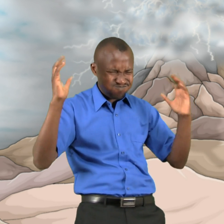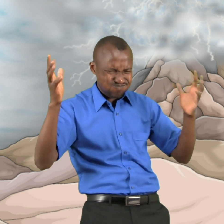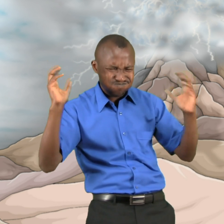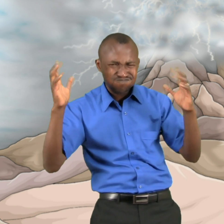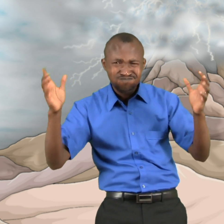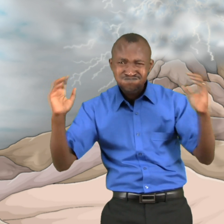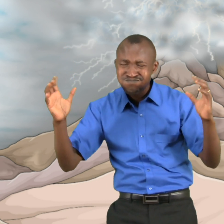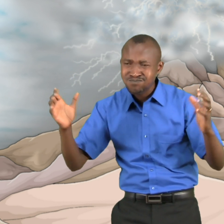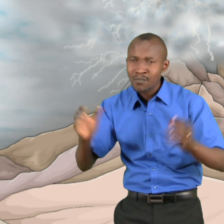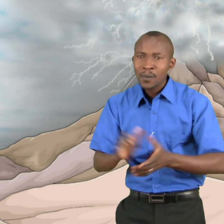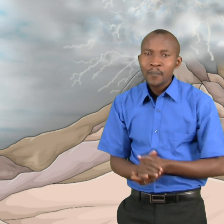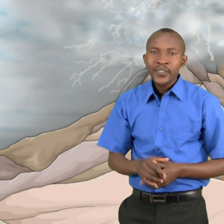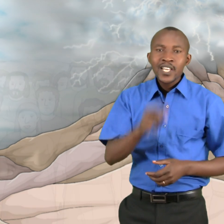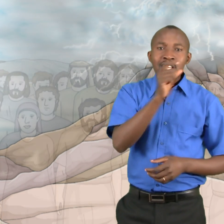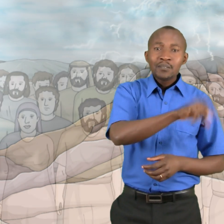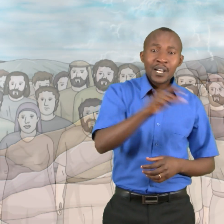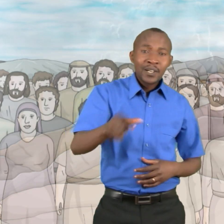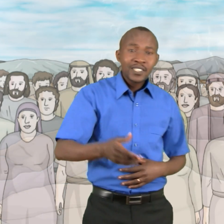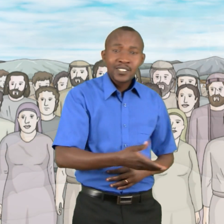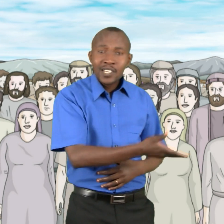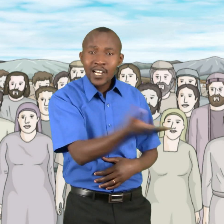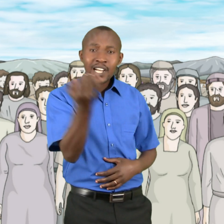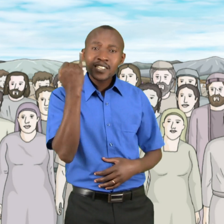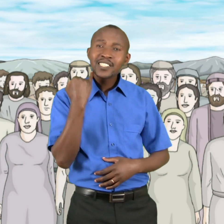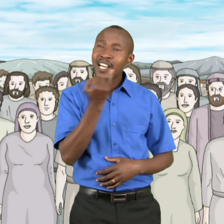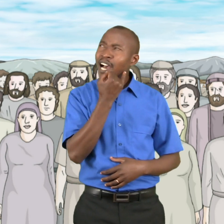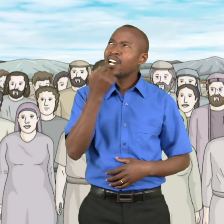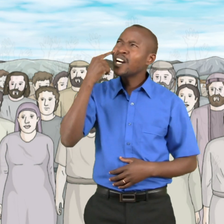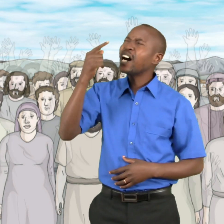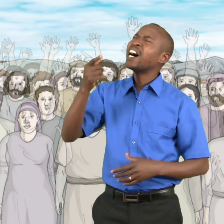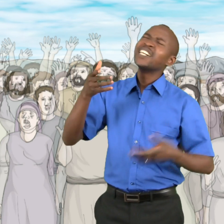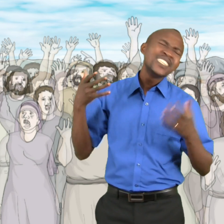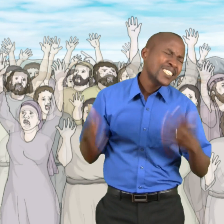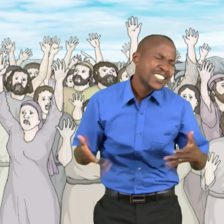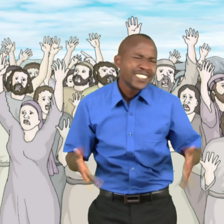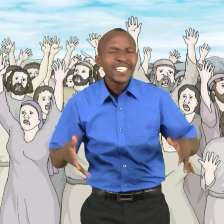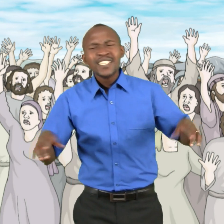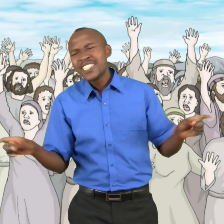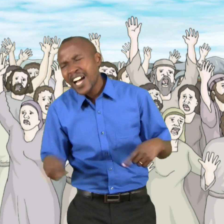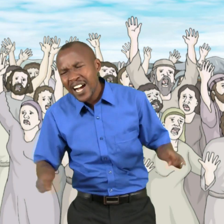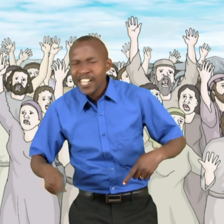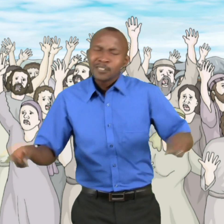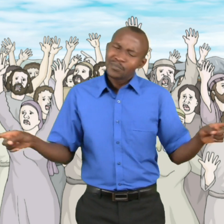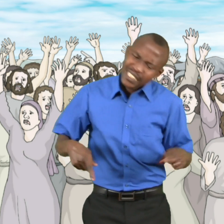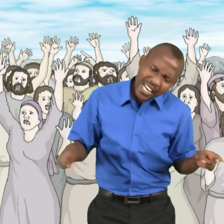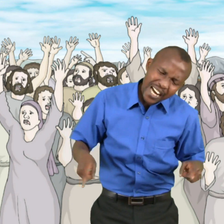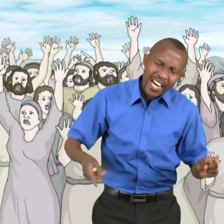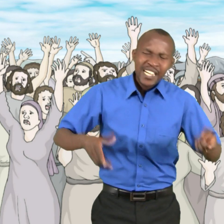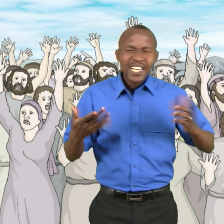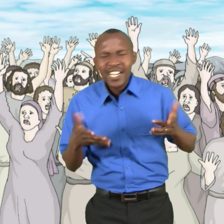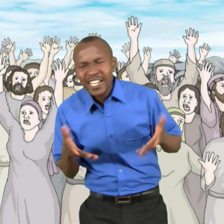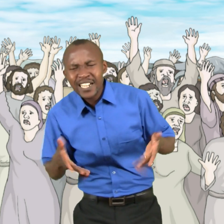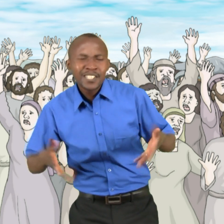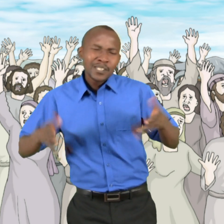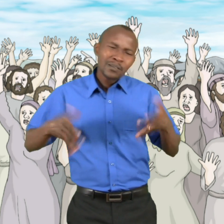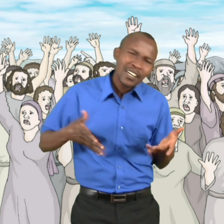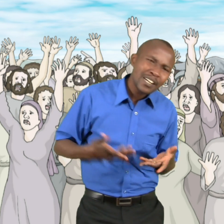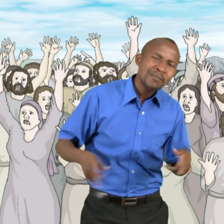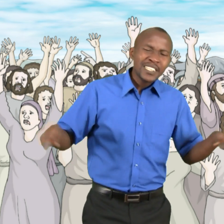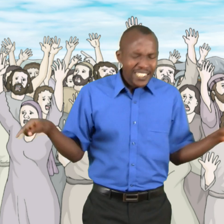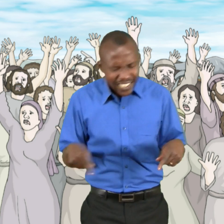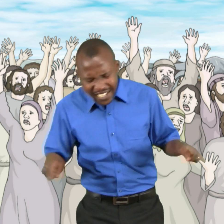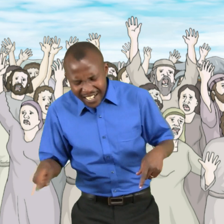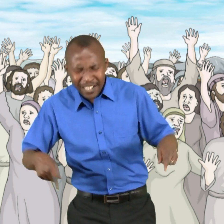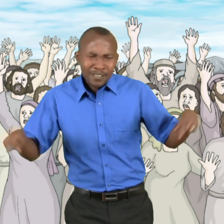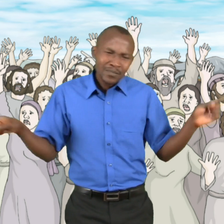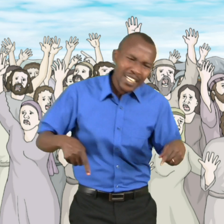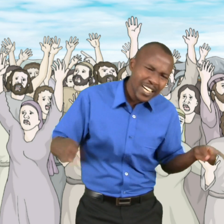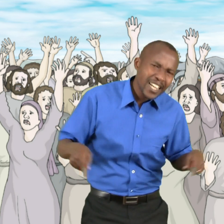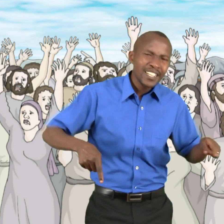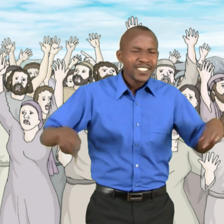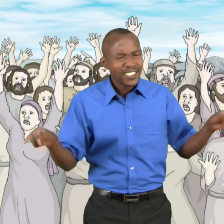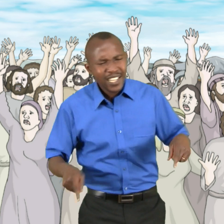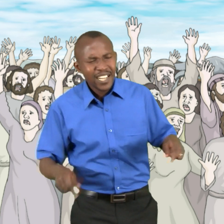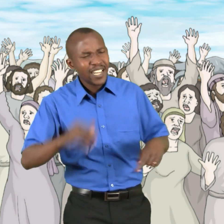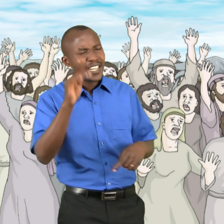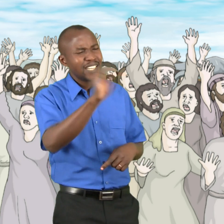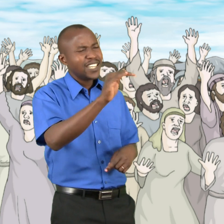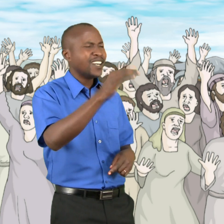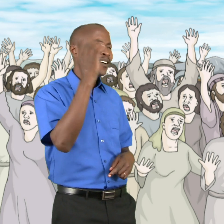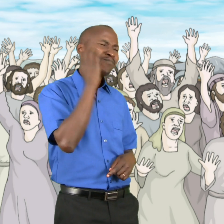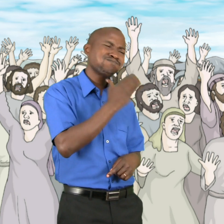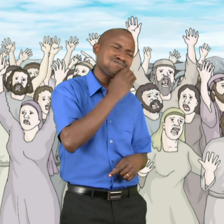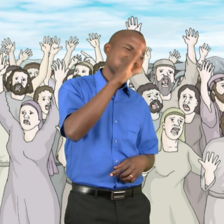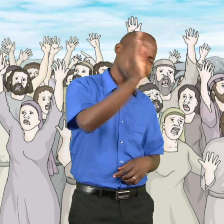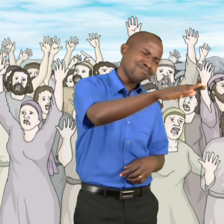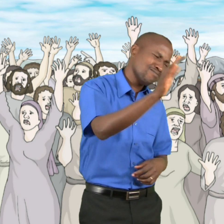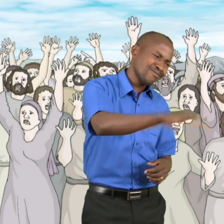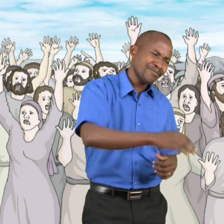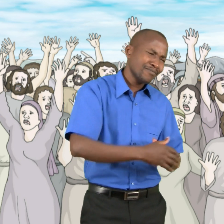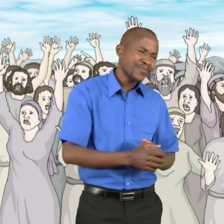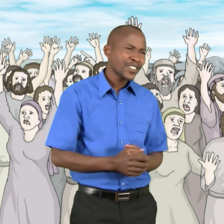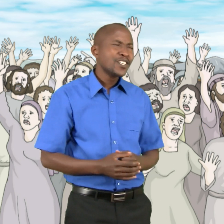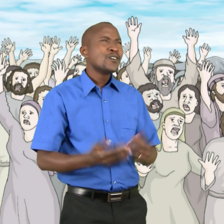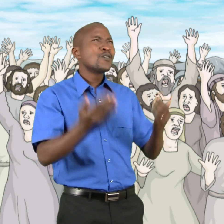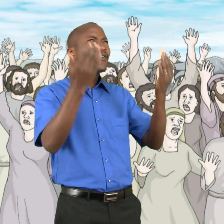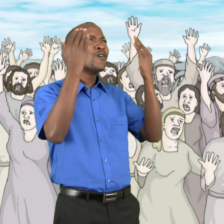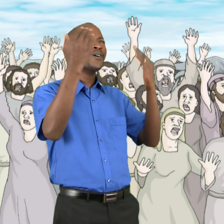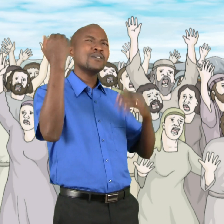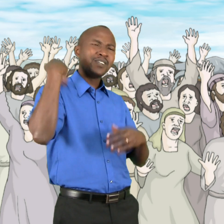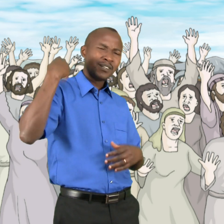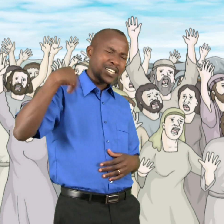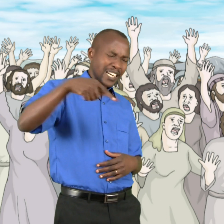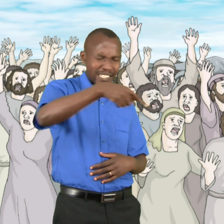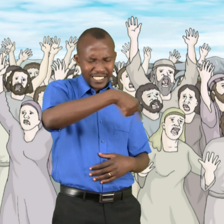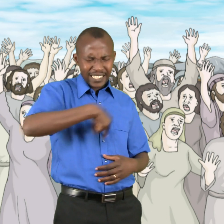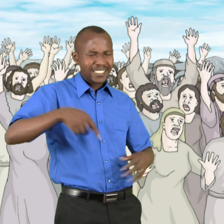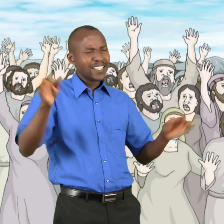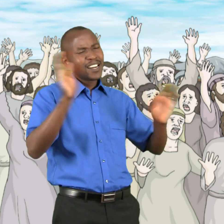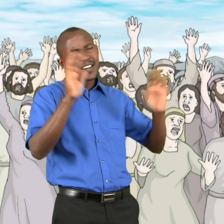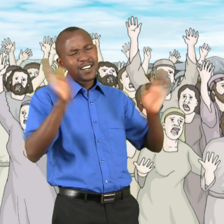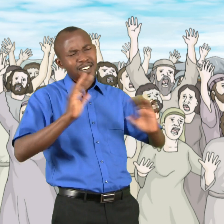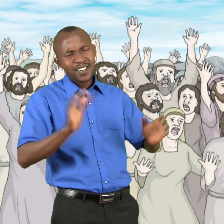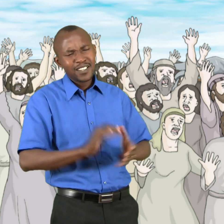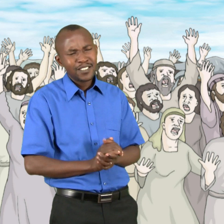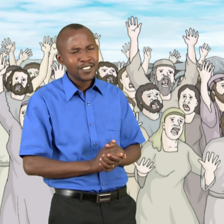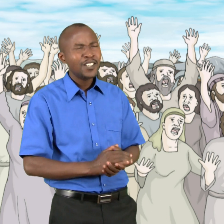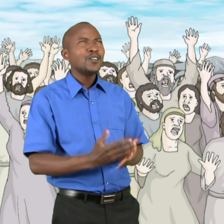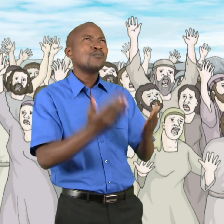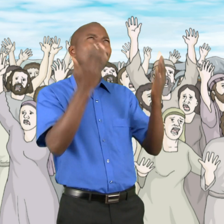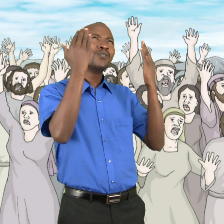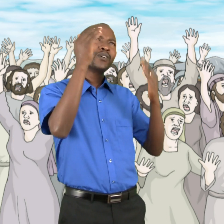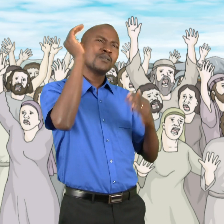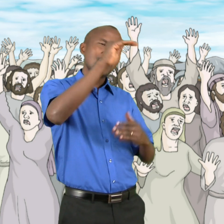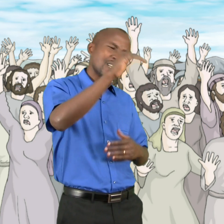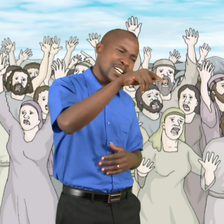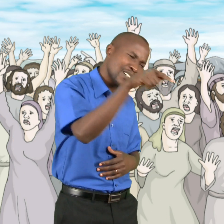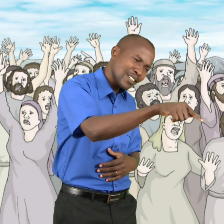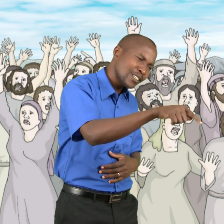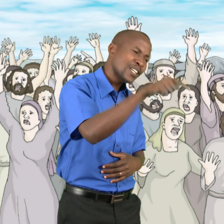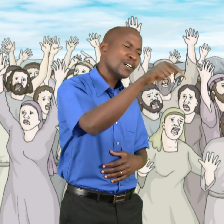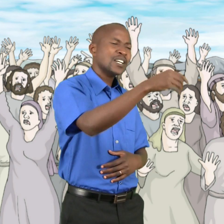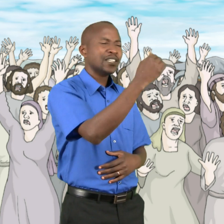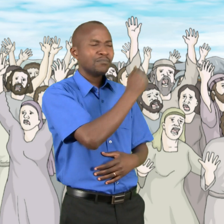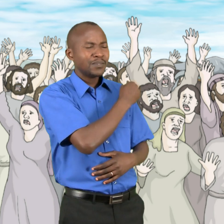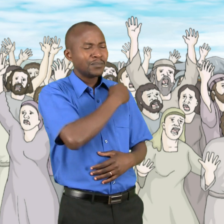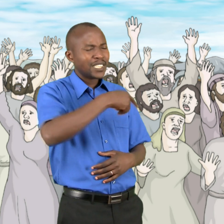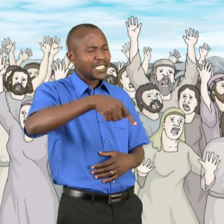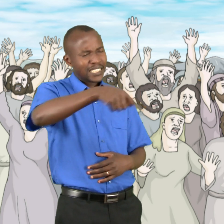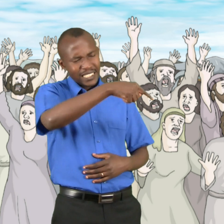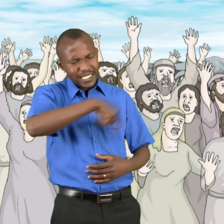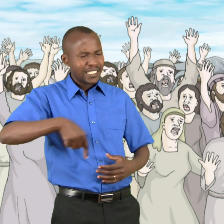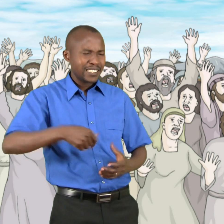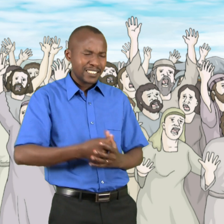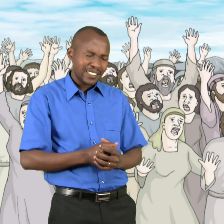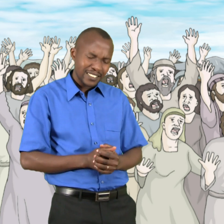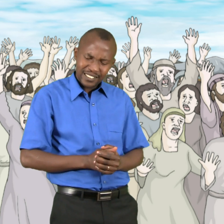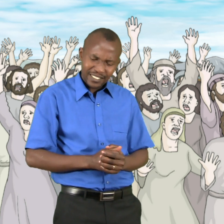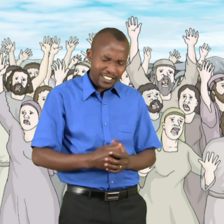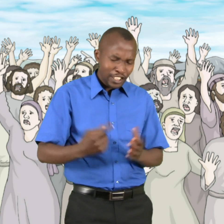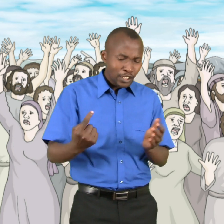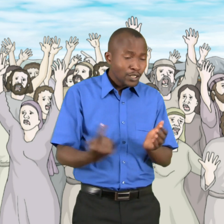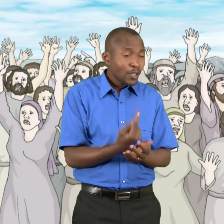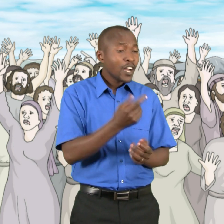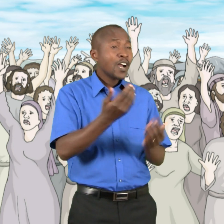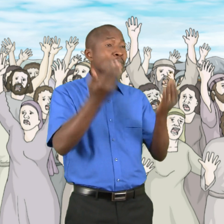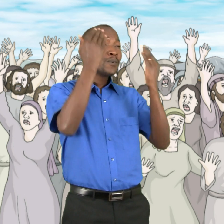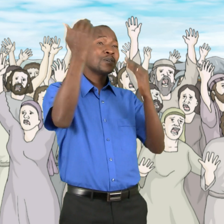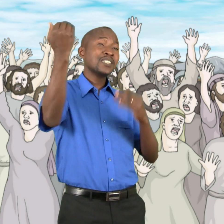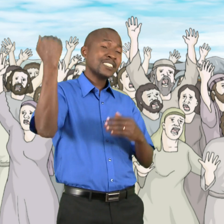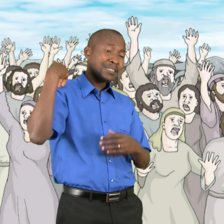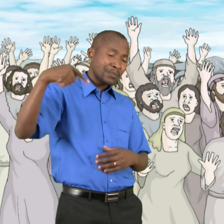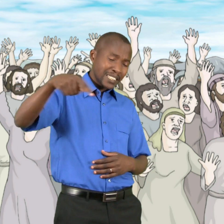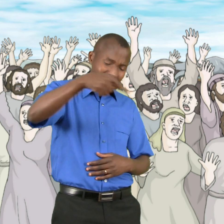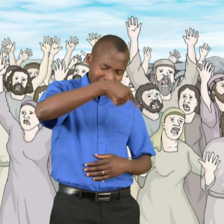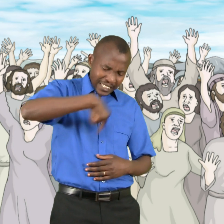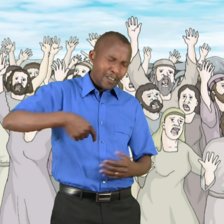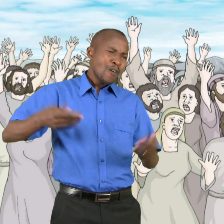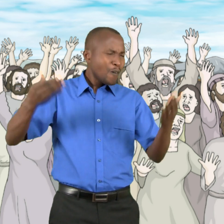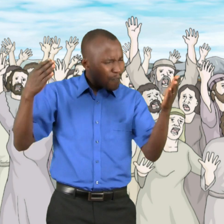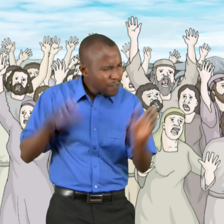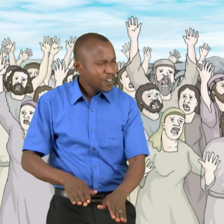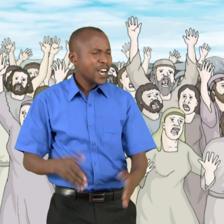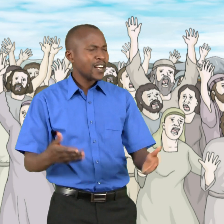“Speak to us yourself and we will listen,” they said to Moses. “But do not let God speak to us, or we will die.”